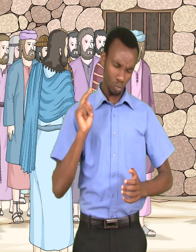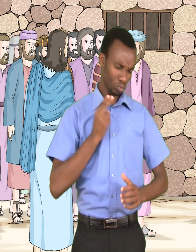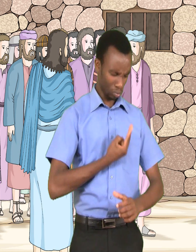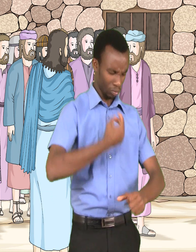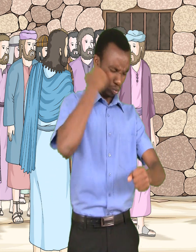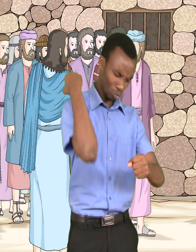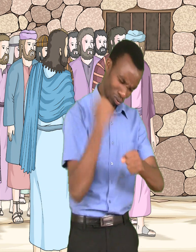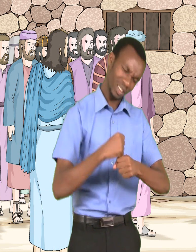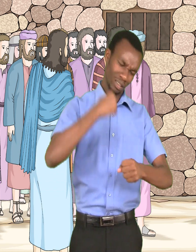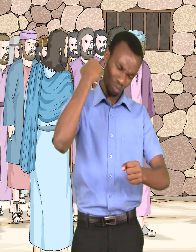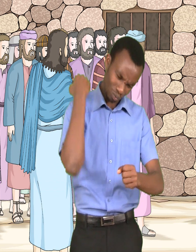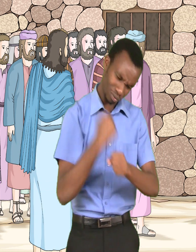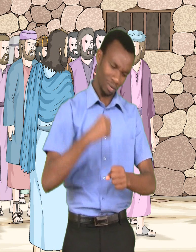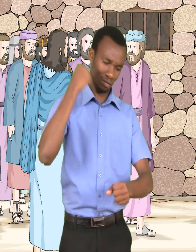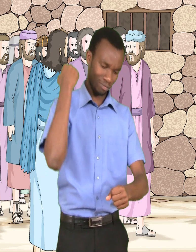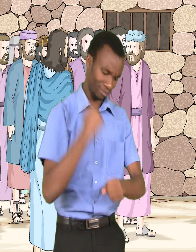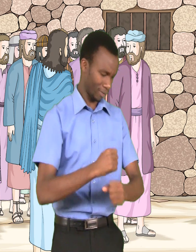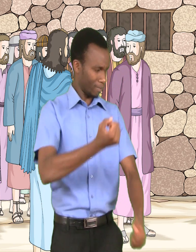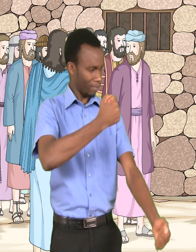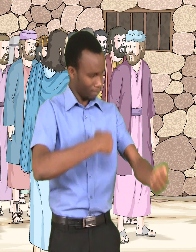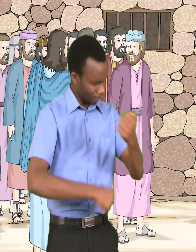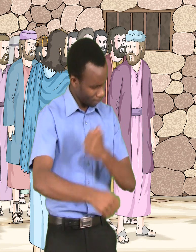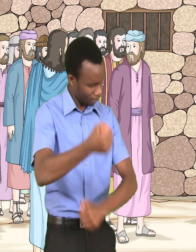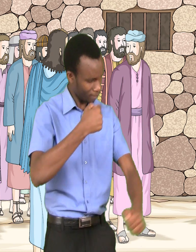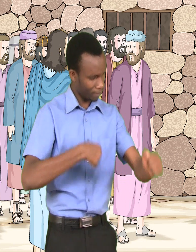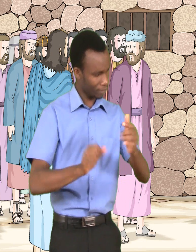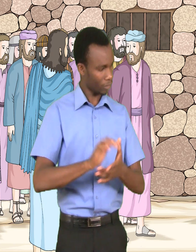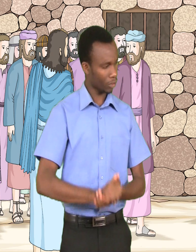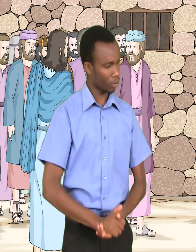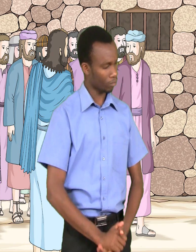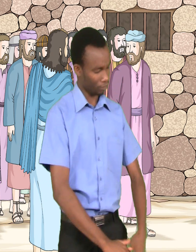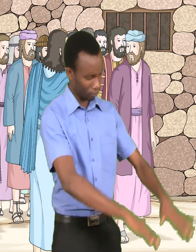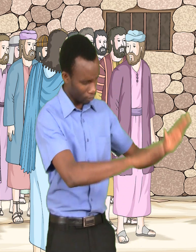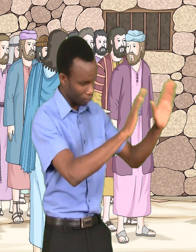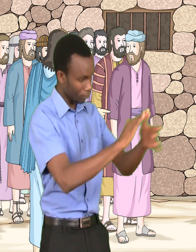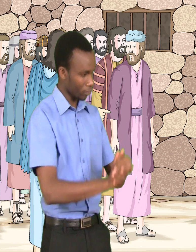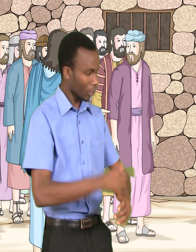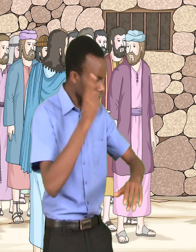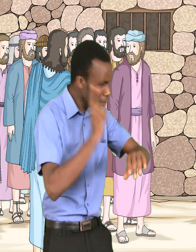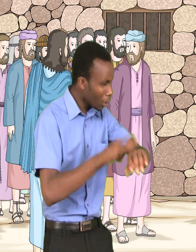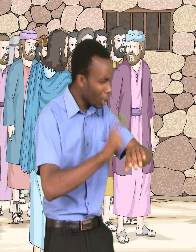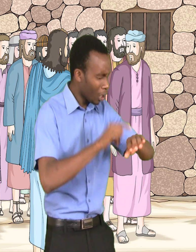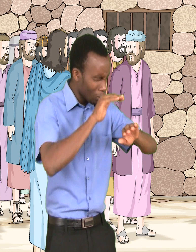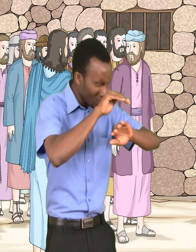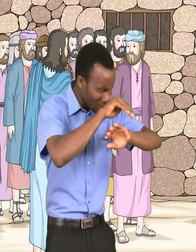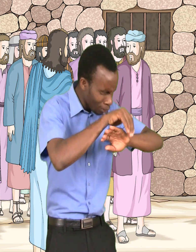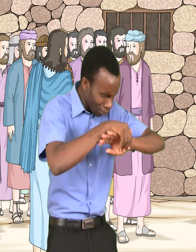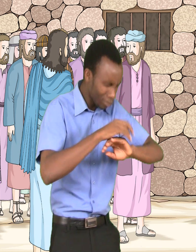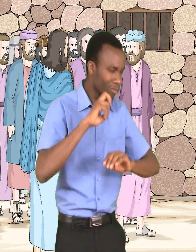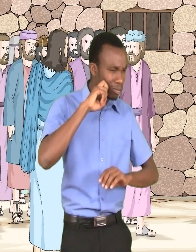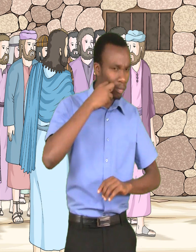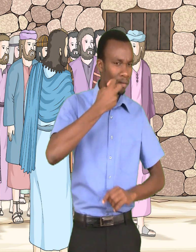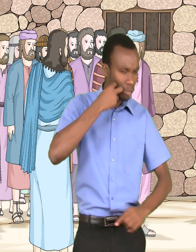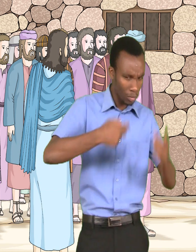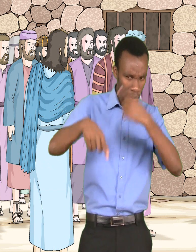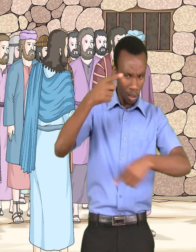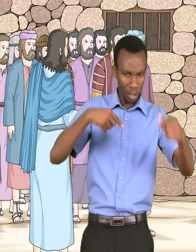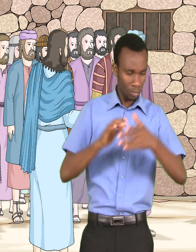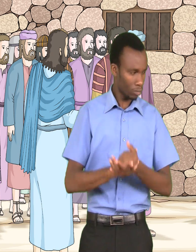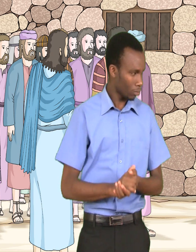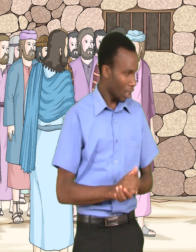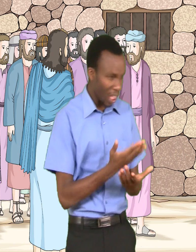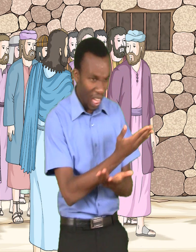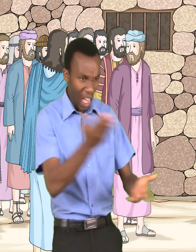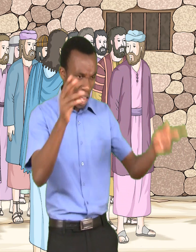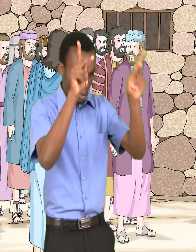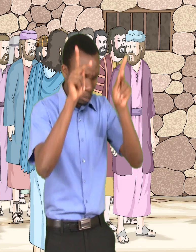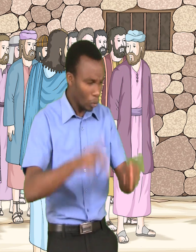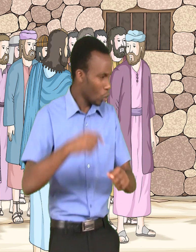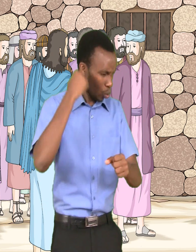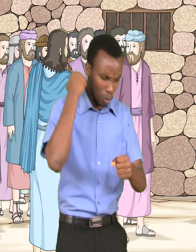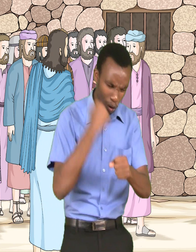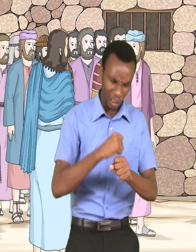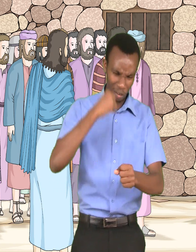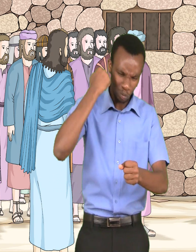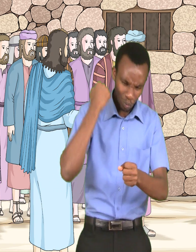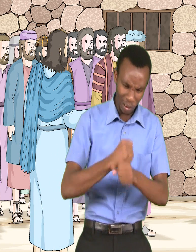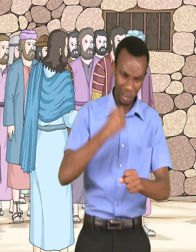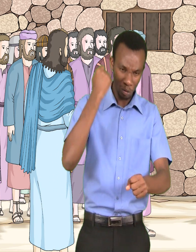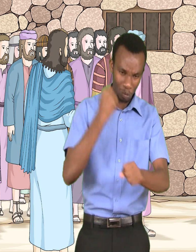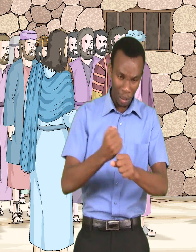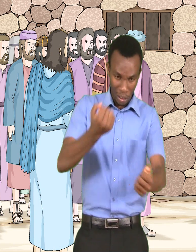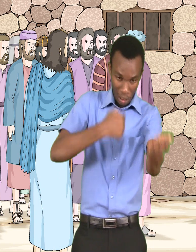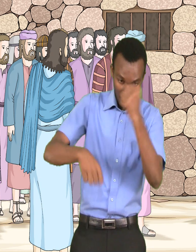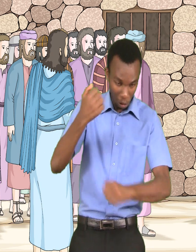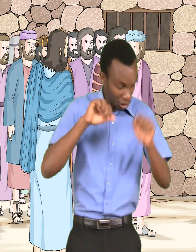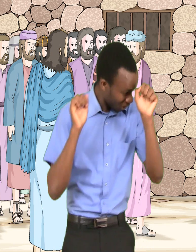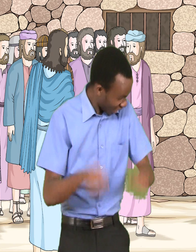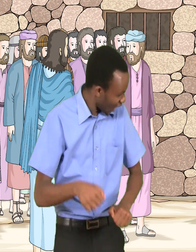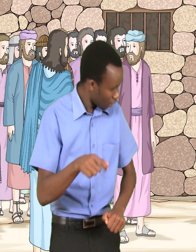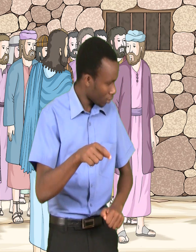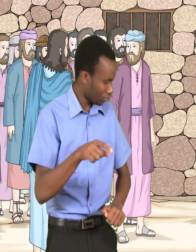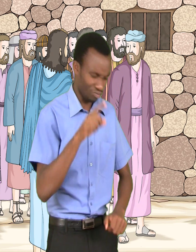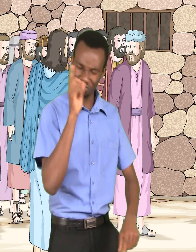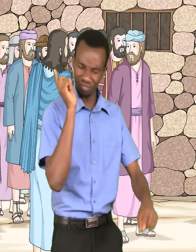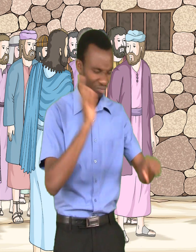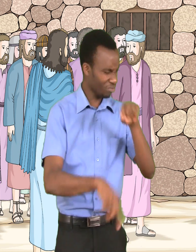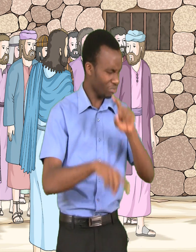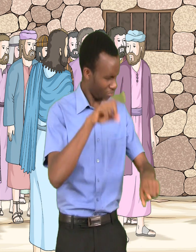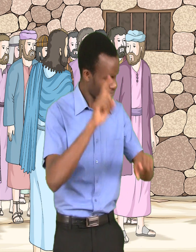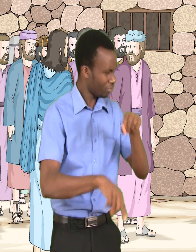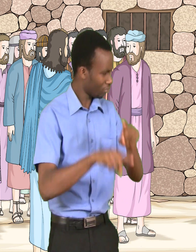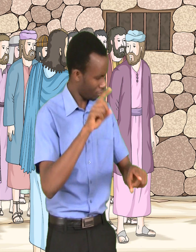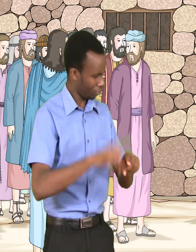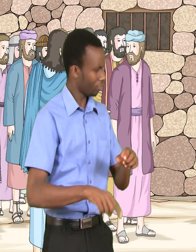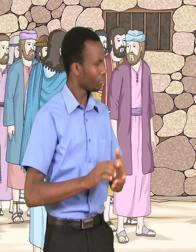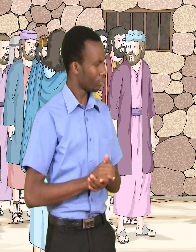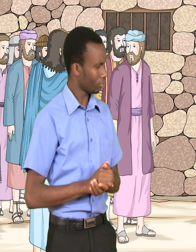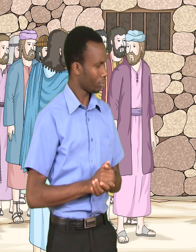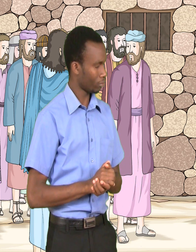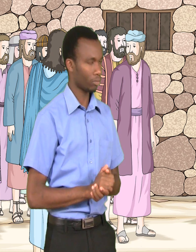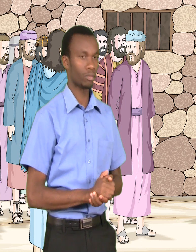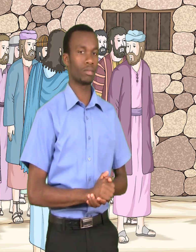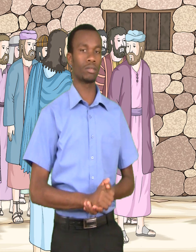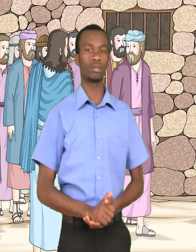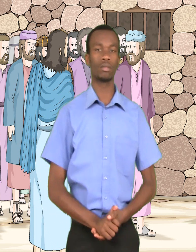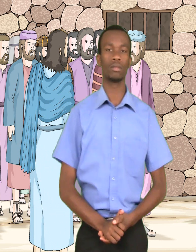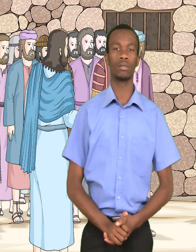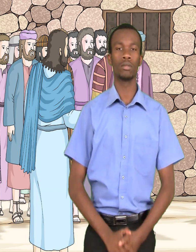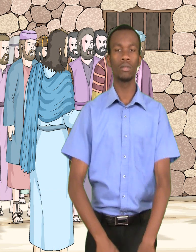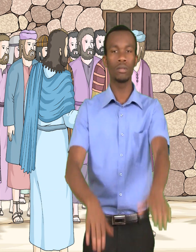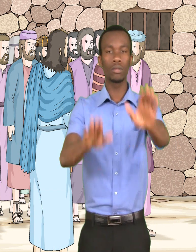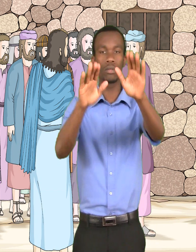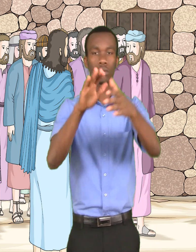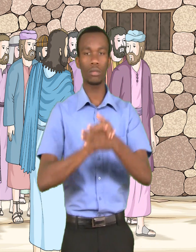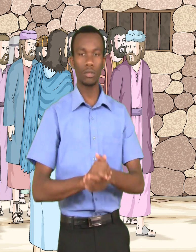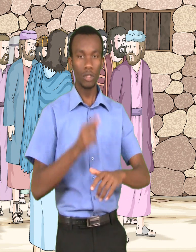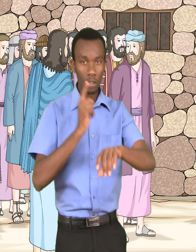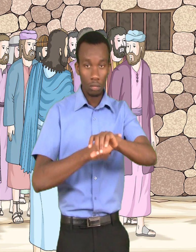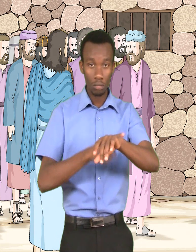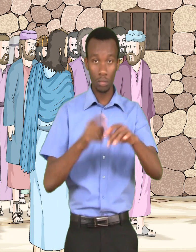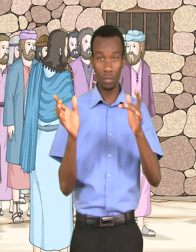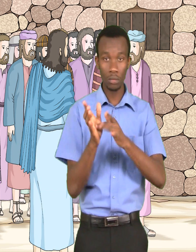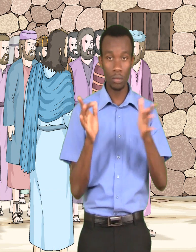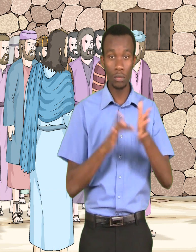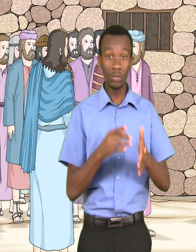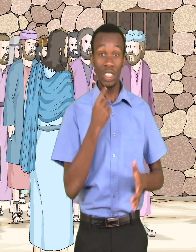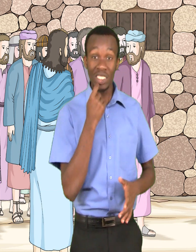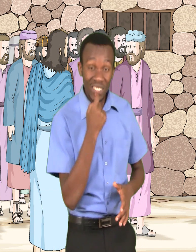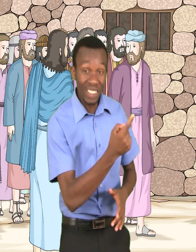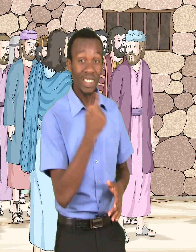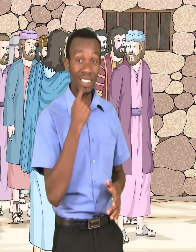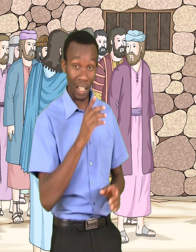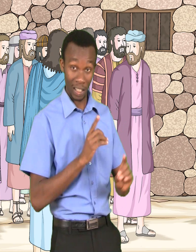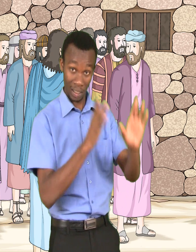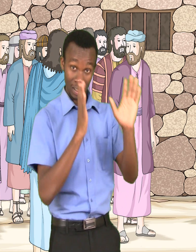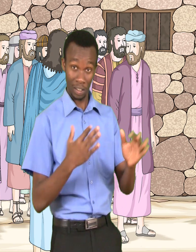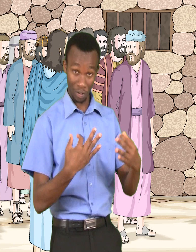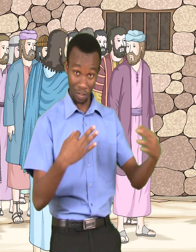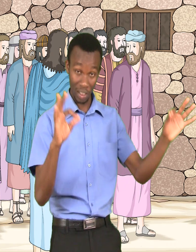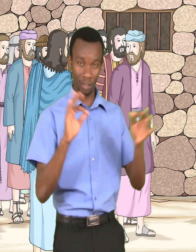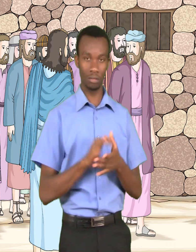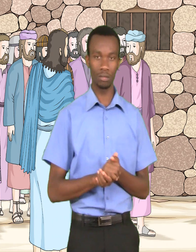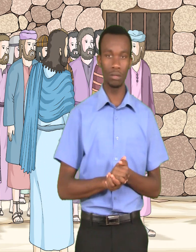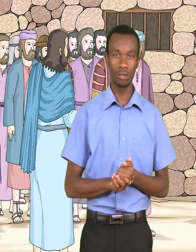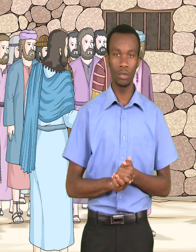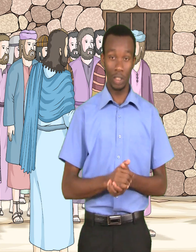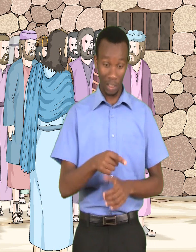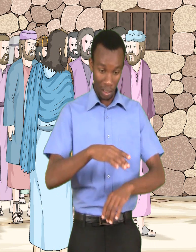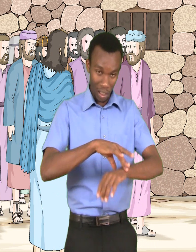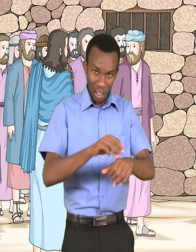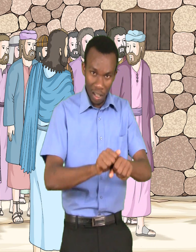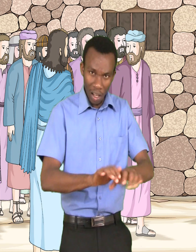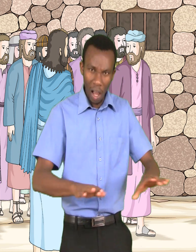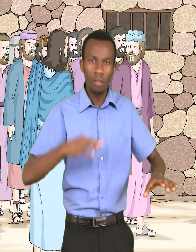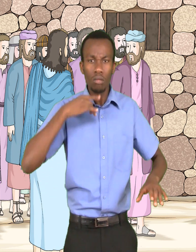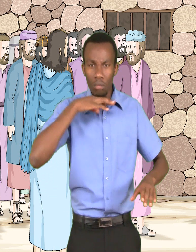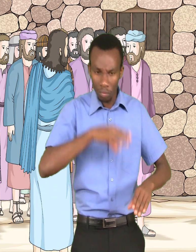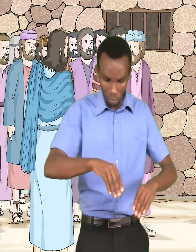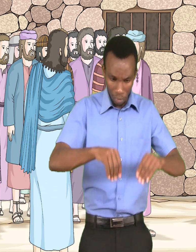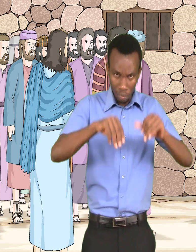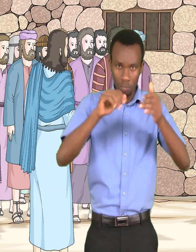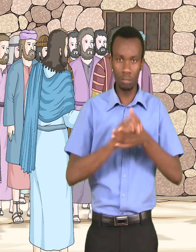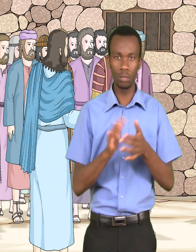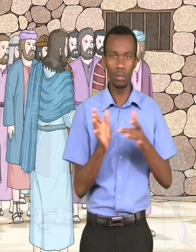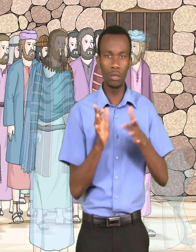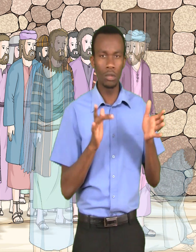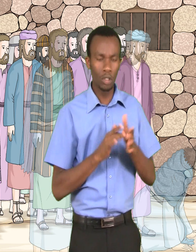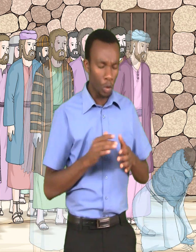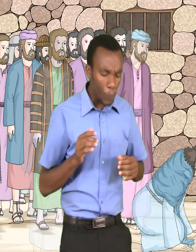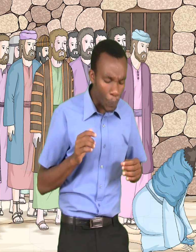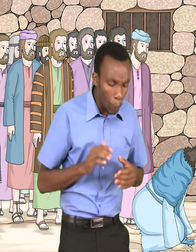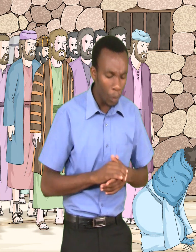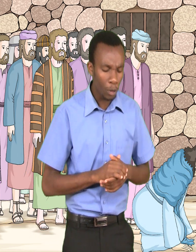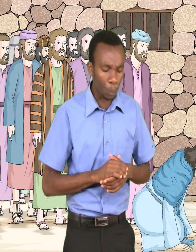Night is coming, when no one can work. While I am in the world, I am the light of the world.”